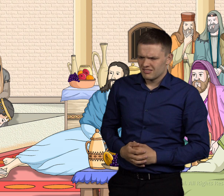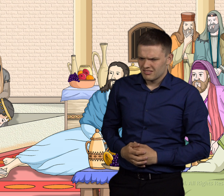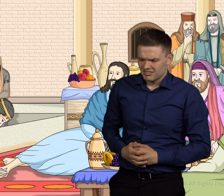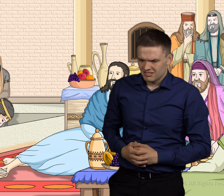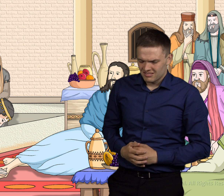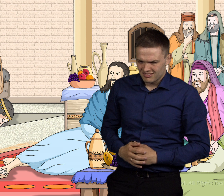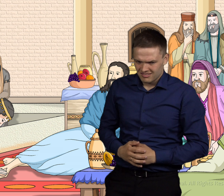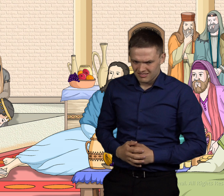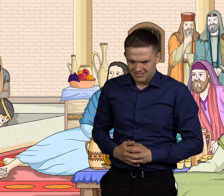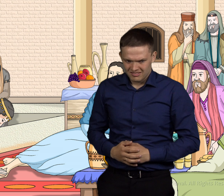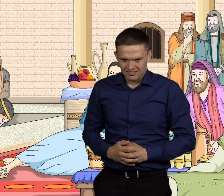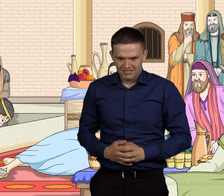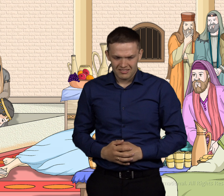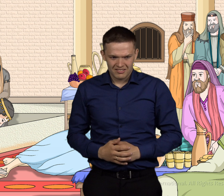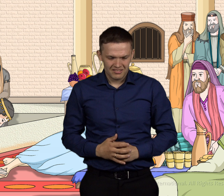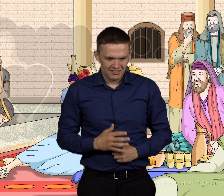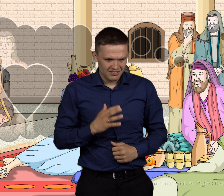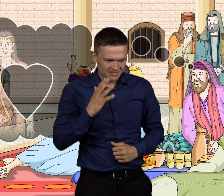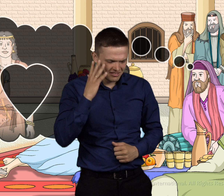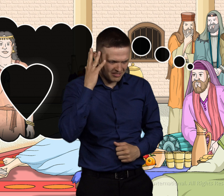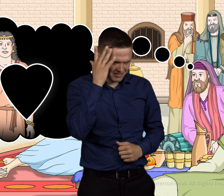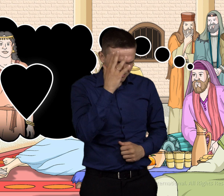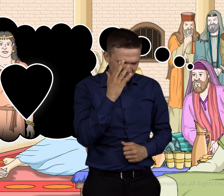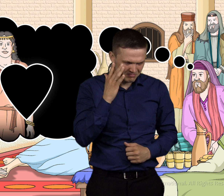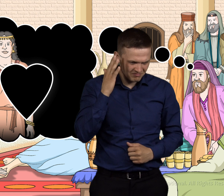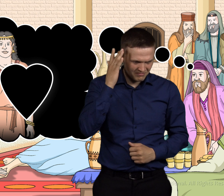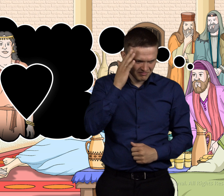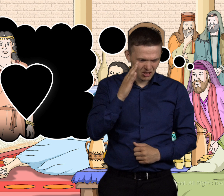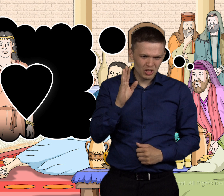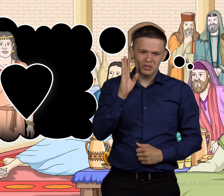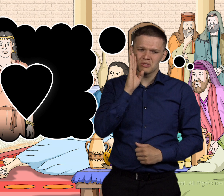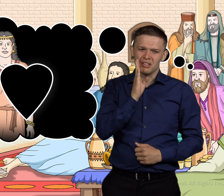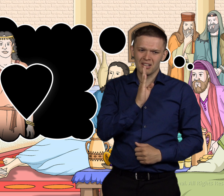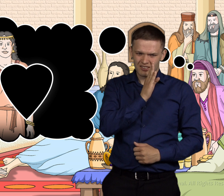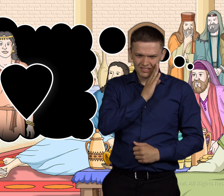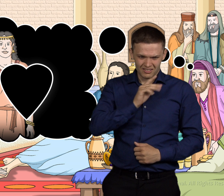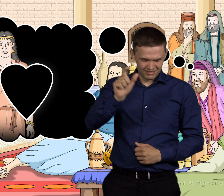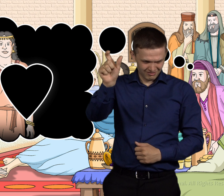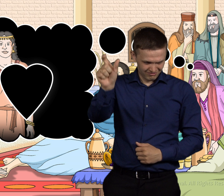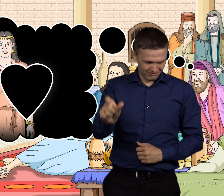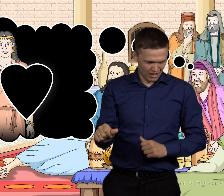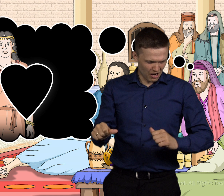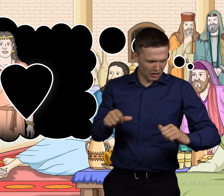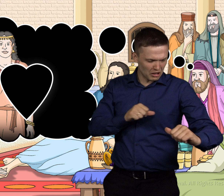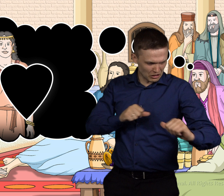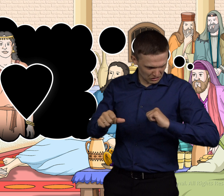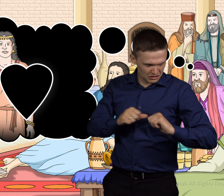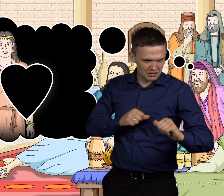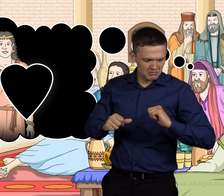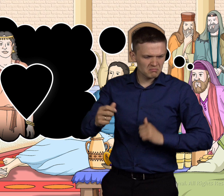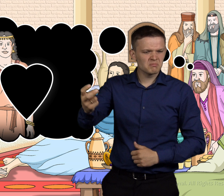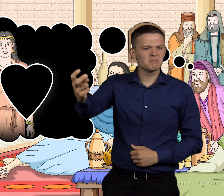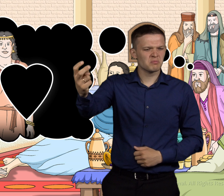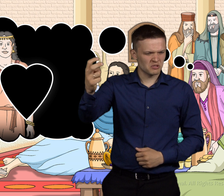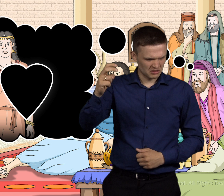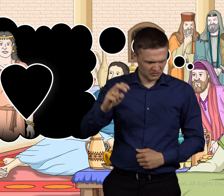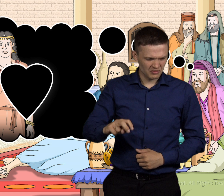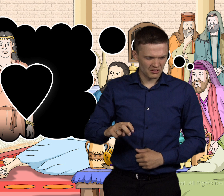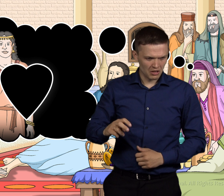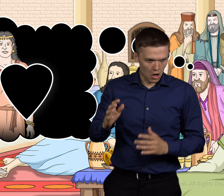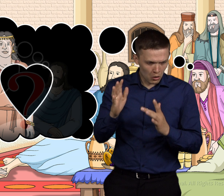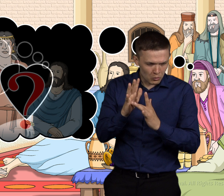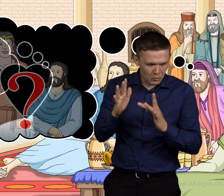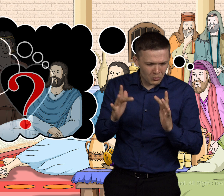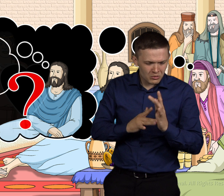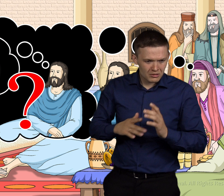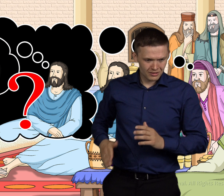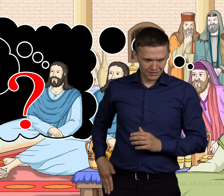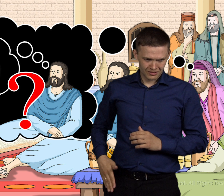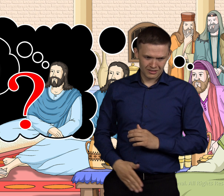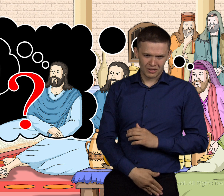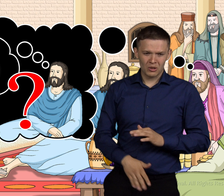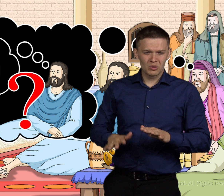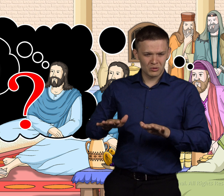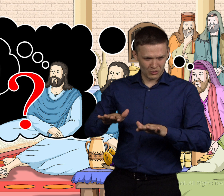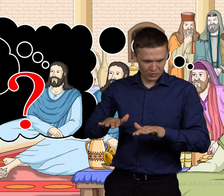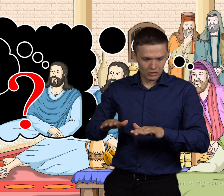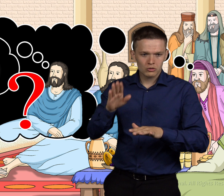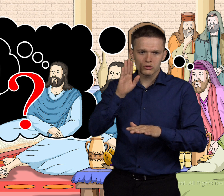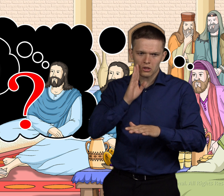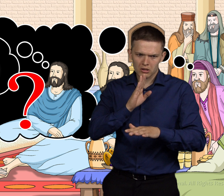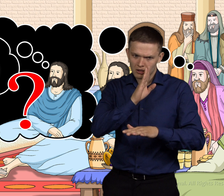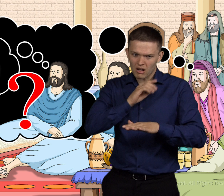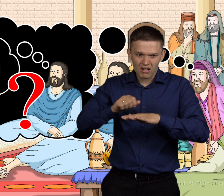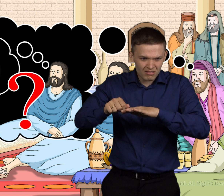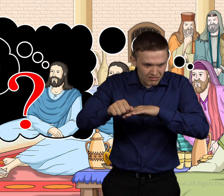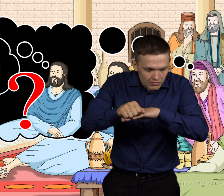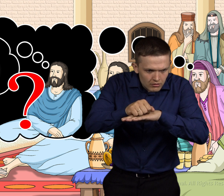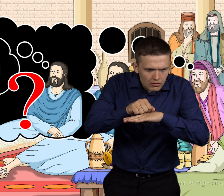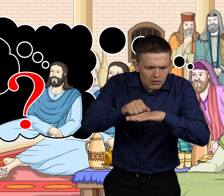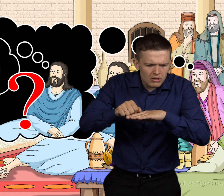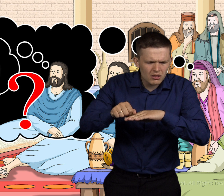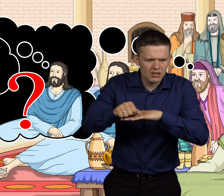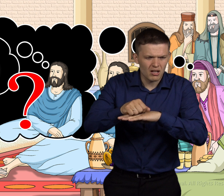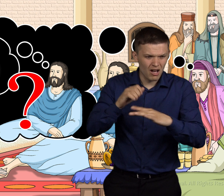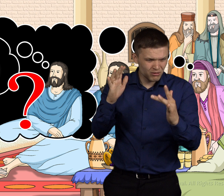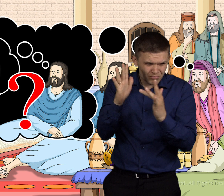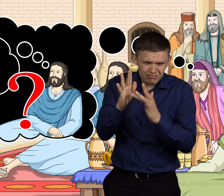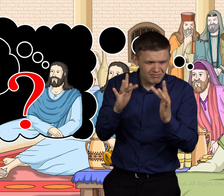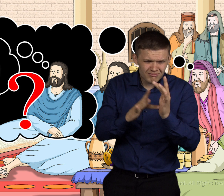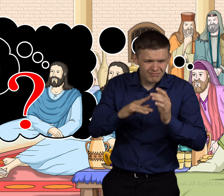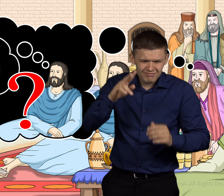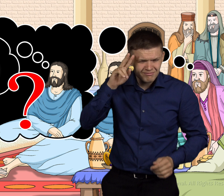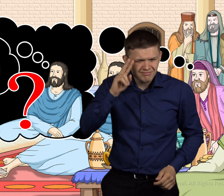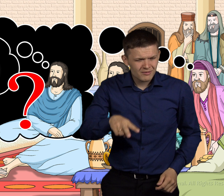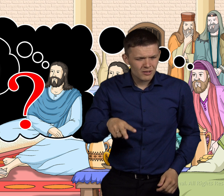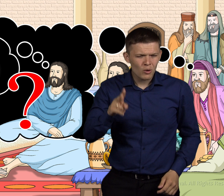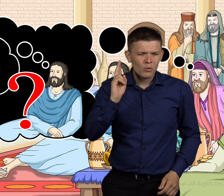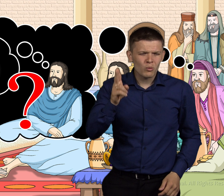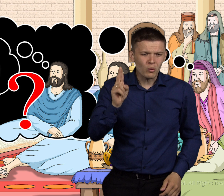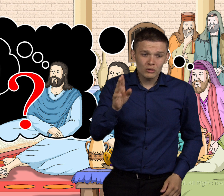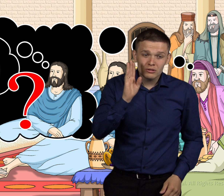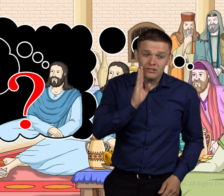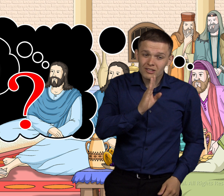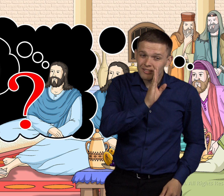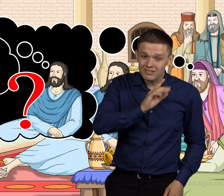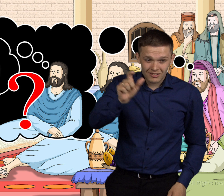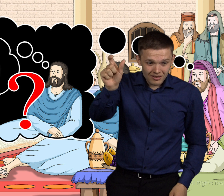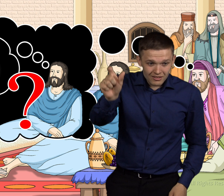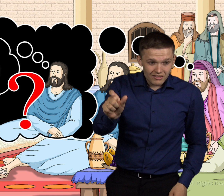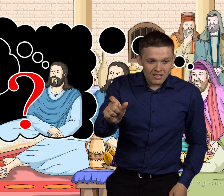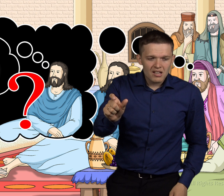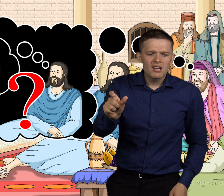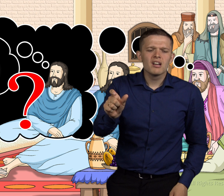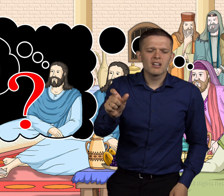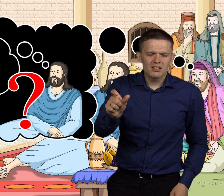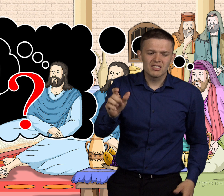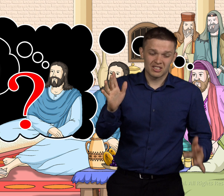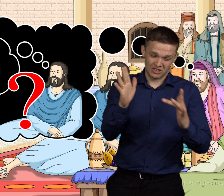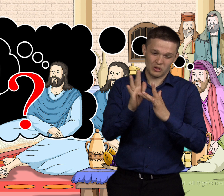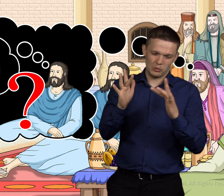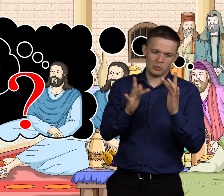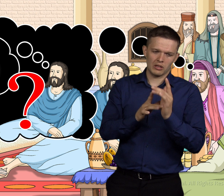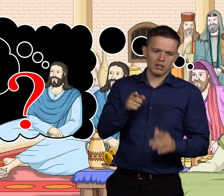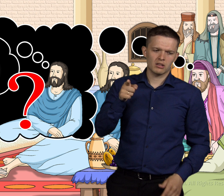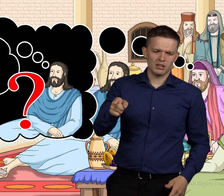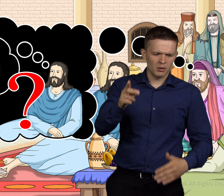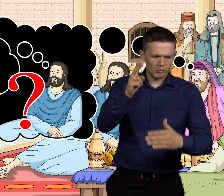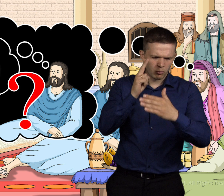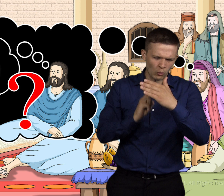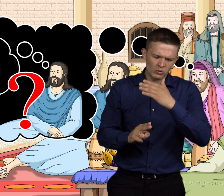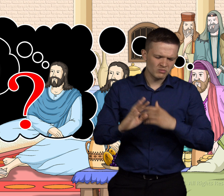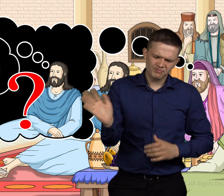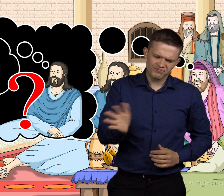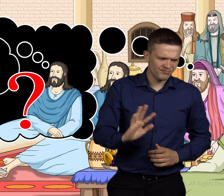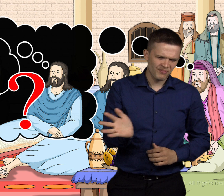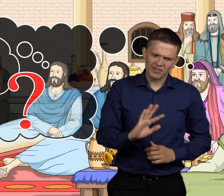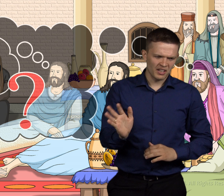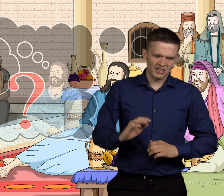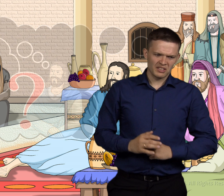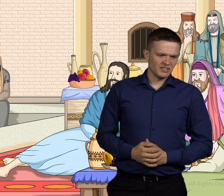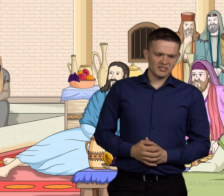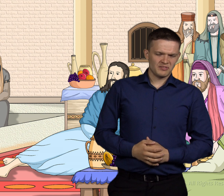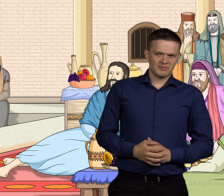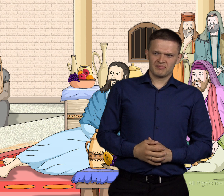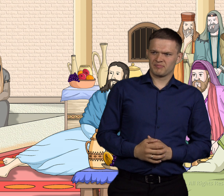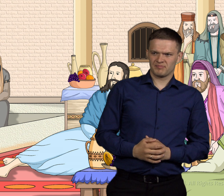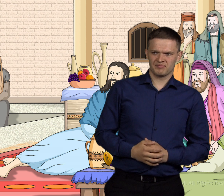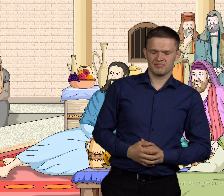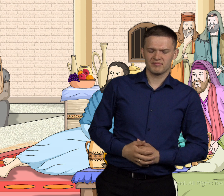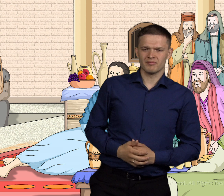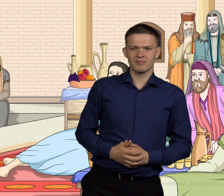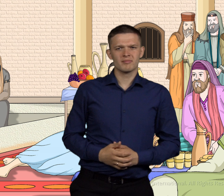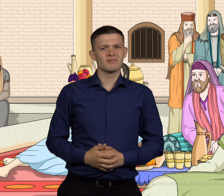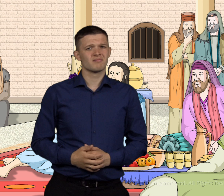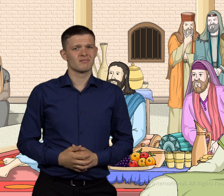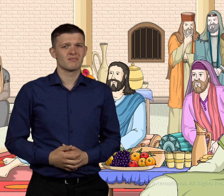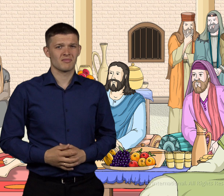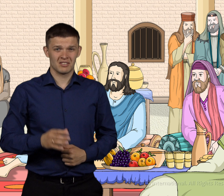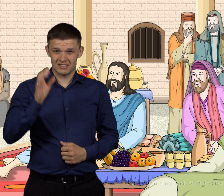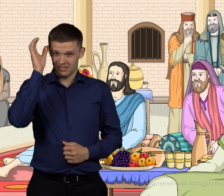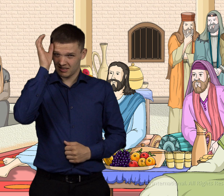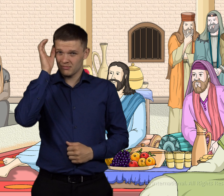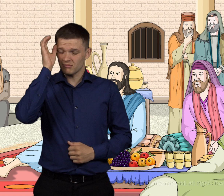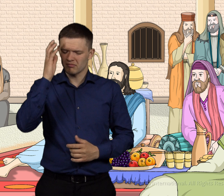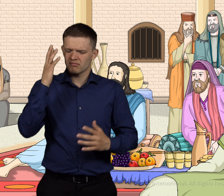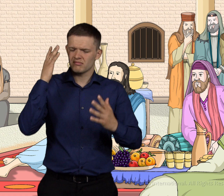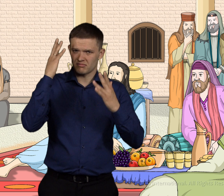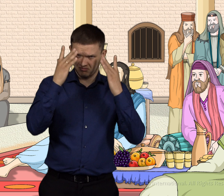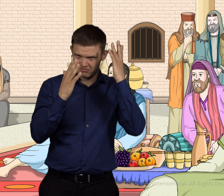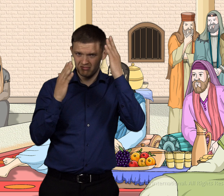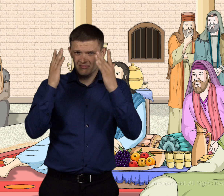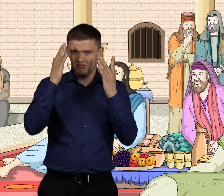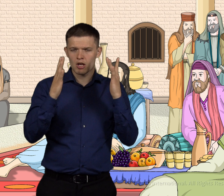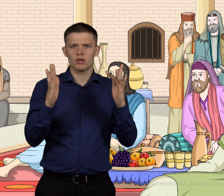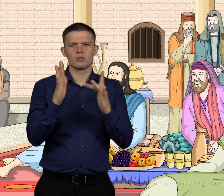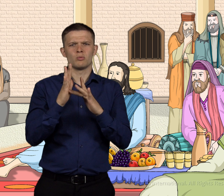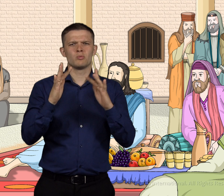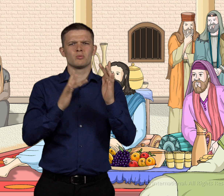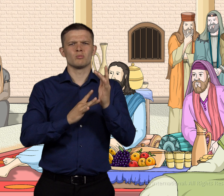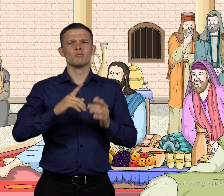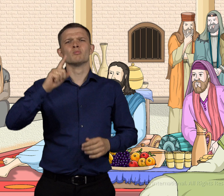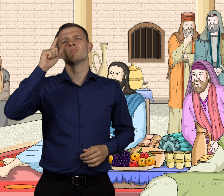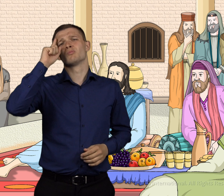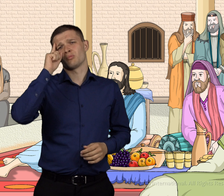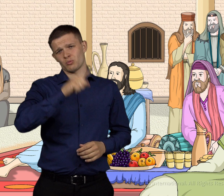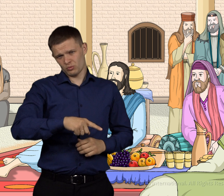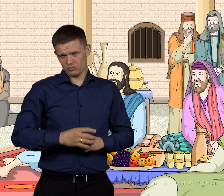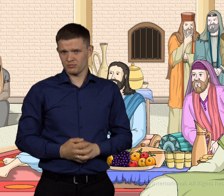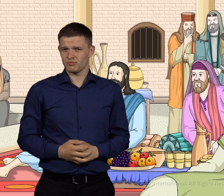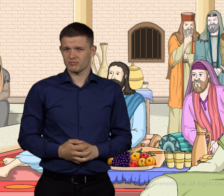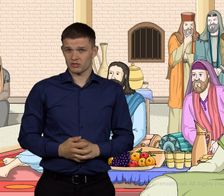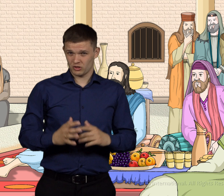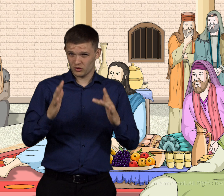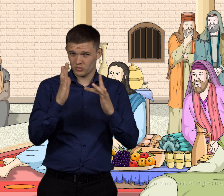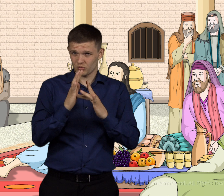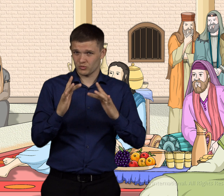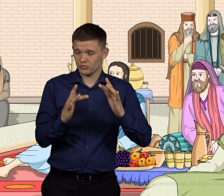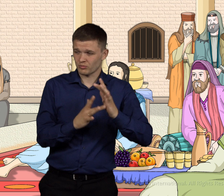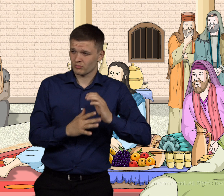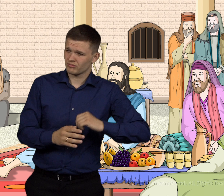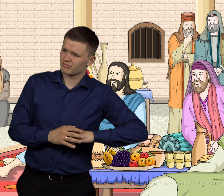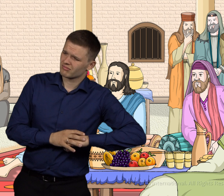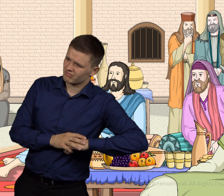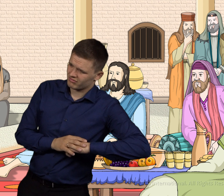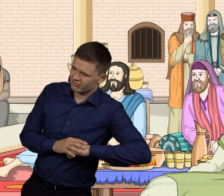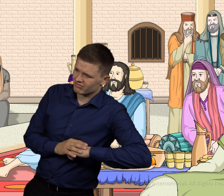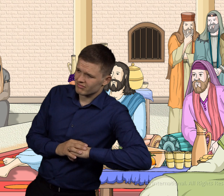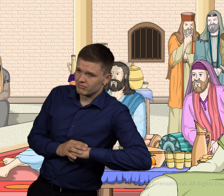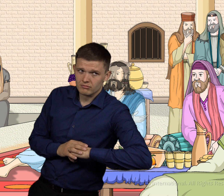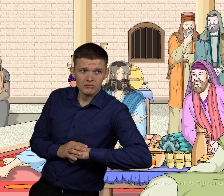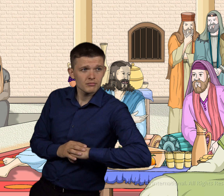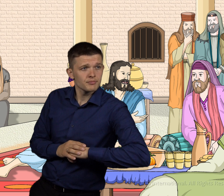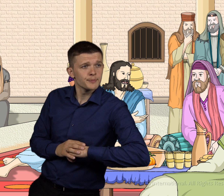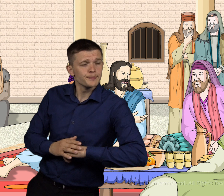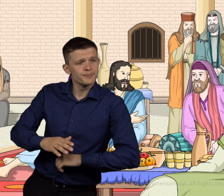When the Pharisee who had invited Jesus saw this, he said to himself, “If this man were a prophet, He would know who this is and what kind of woman is touching Him—for she is a sinner!”